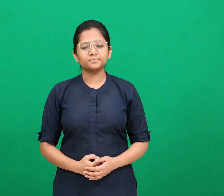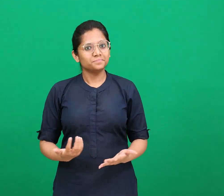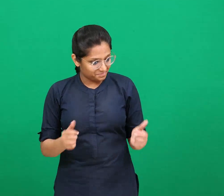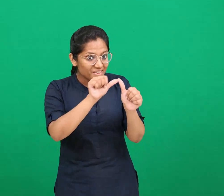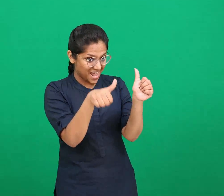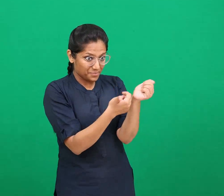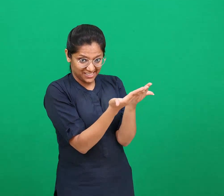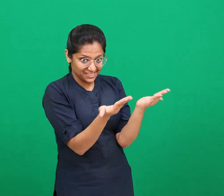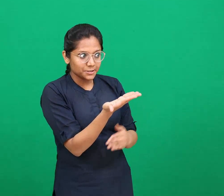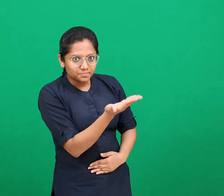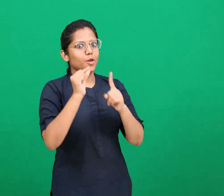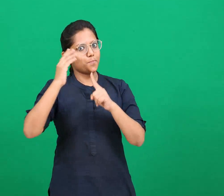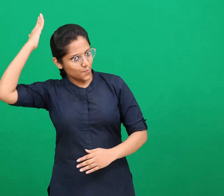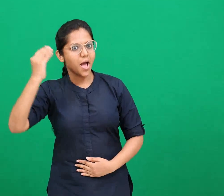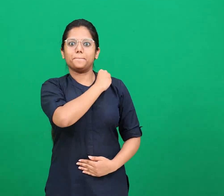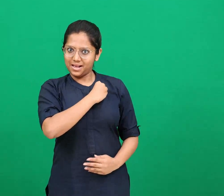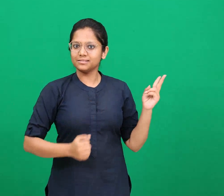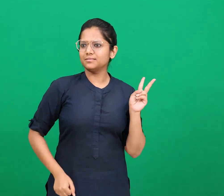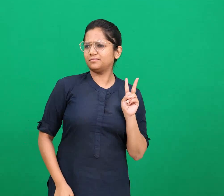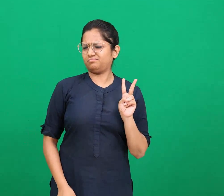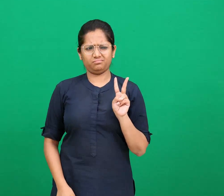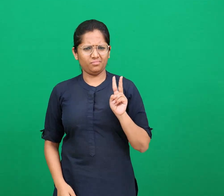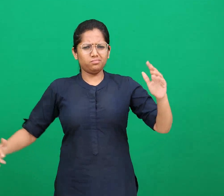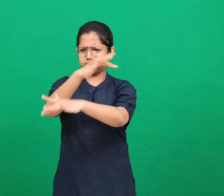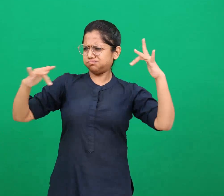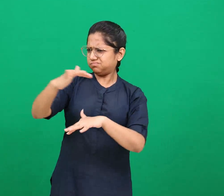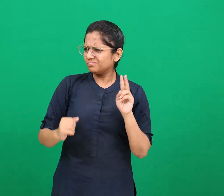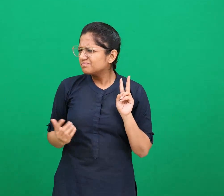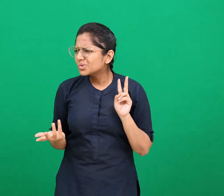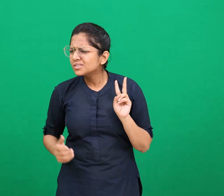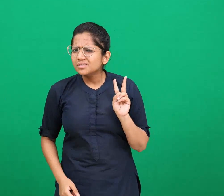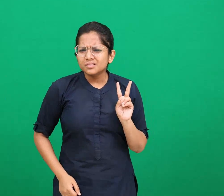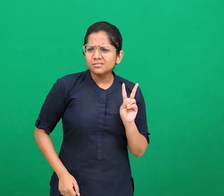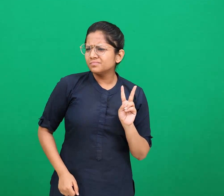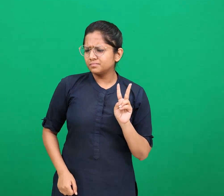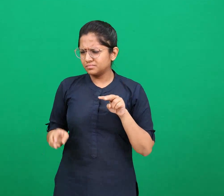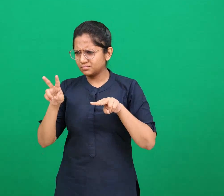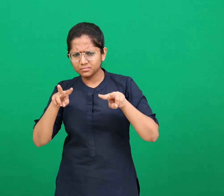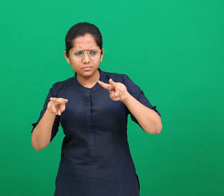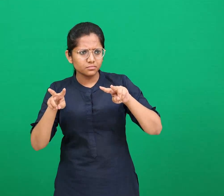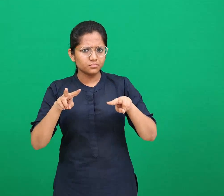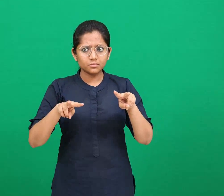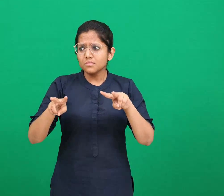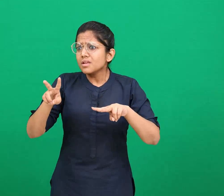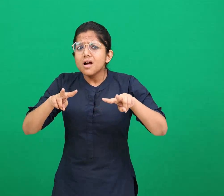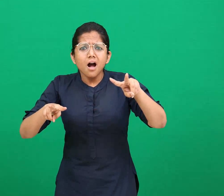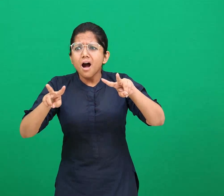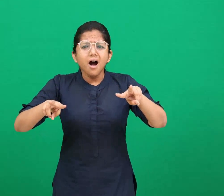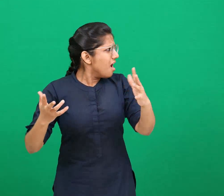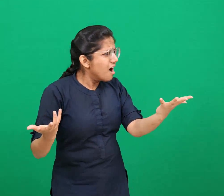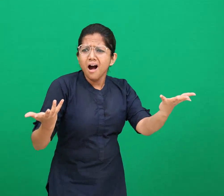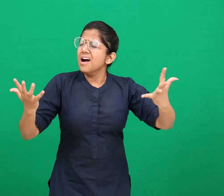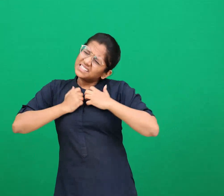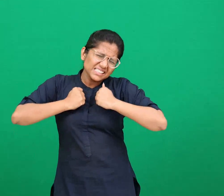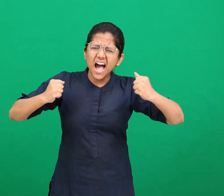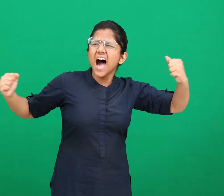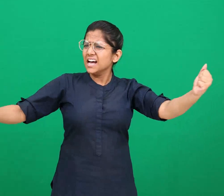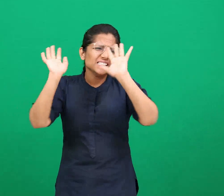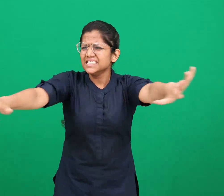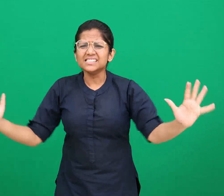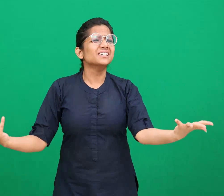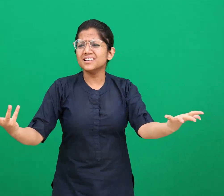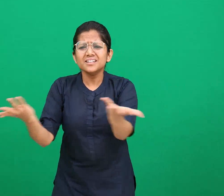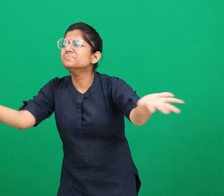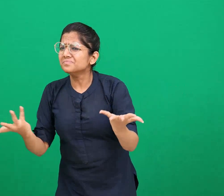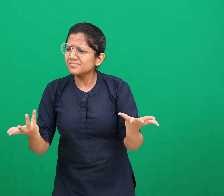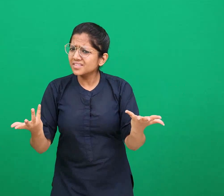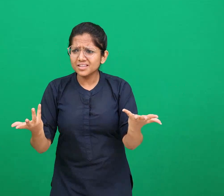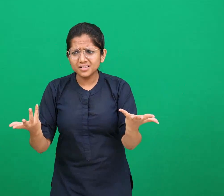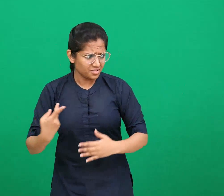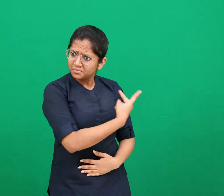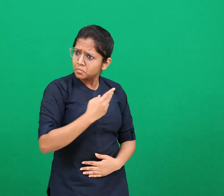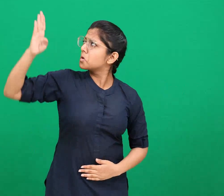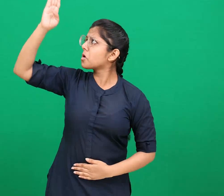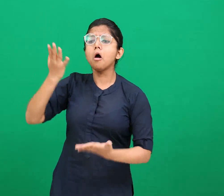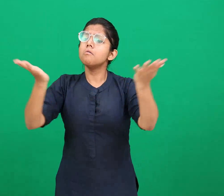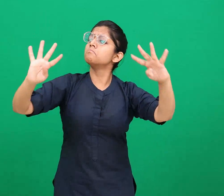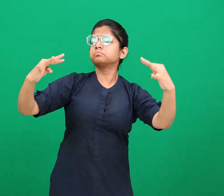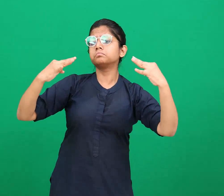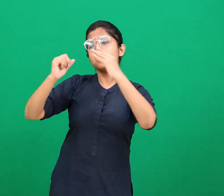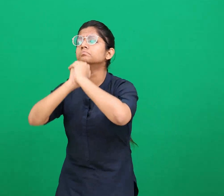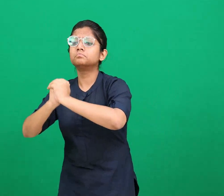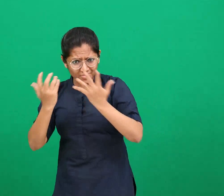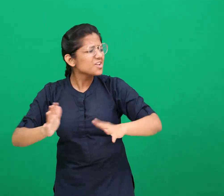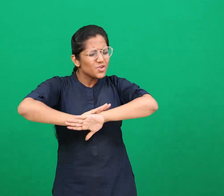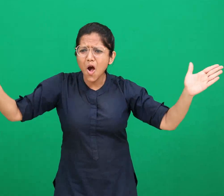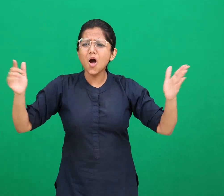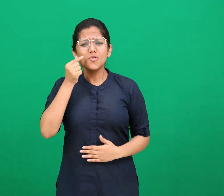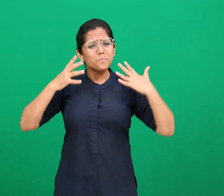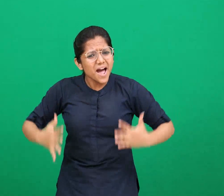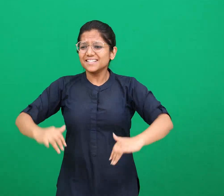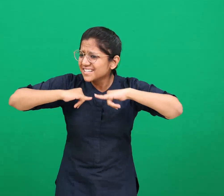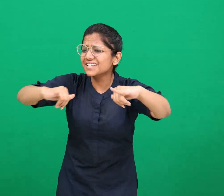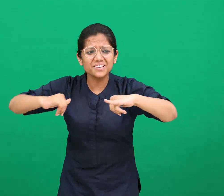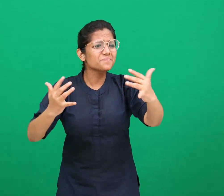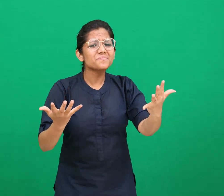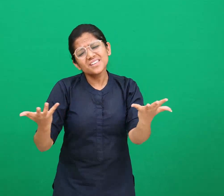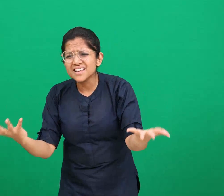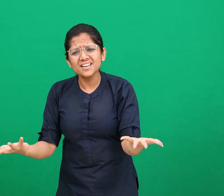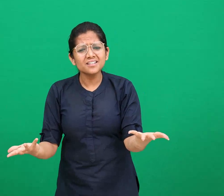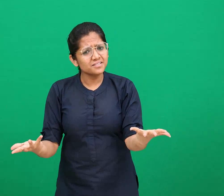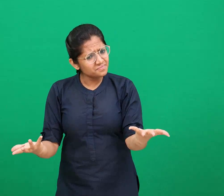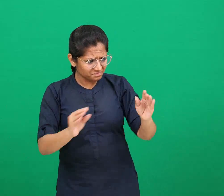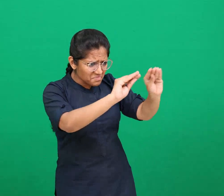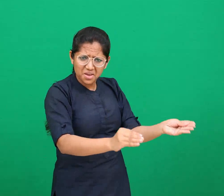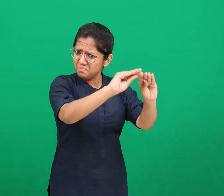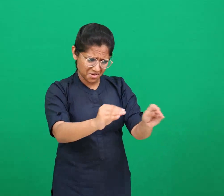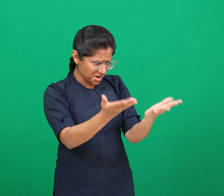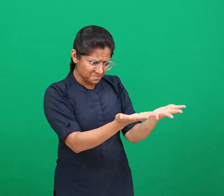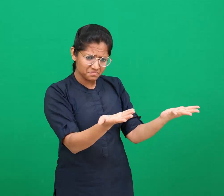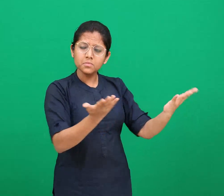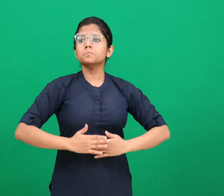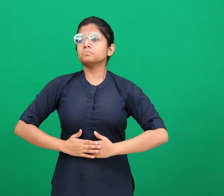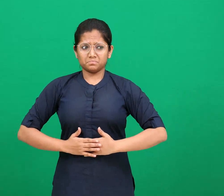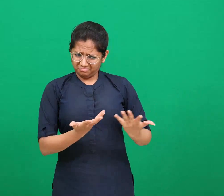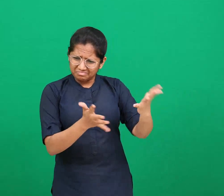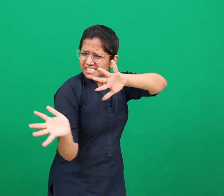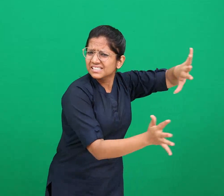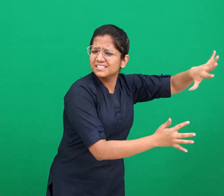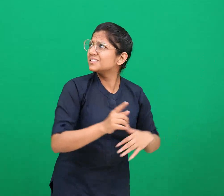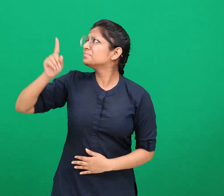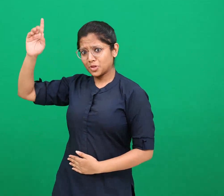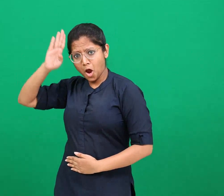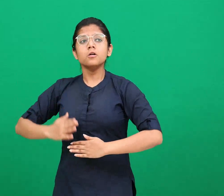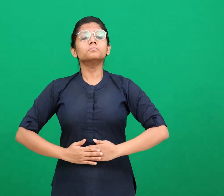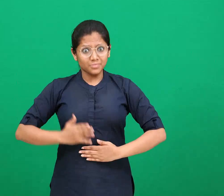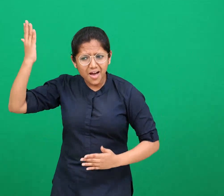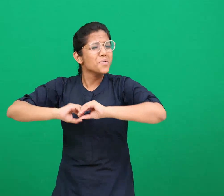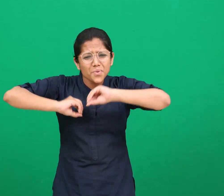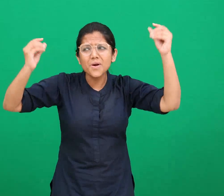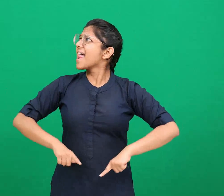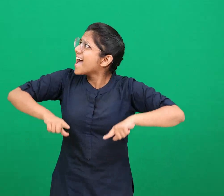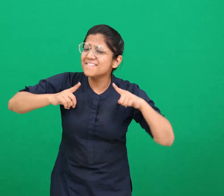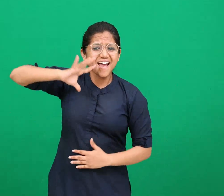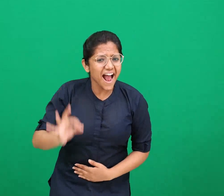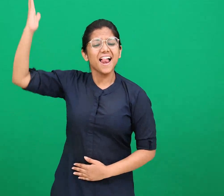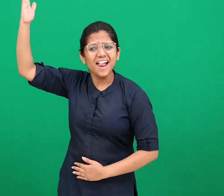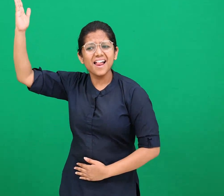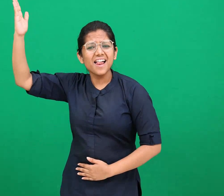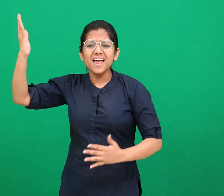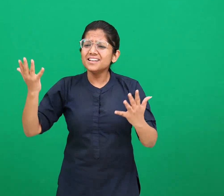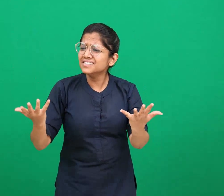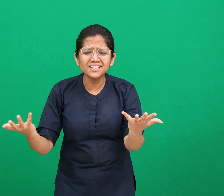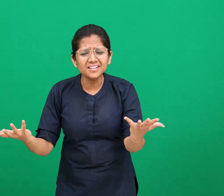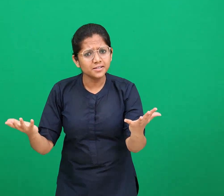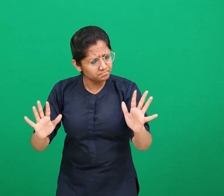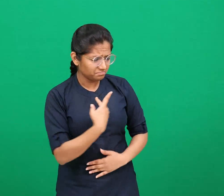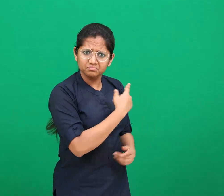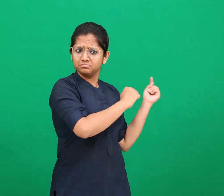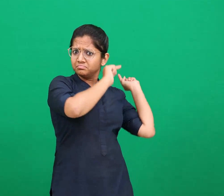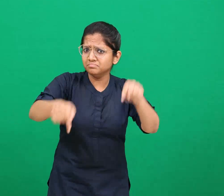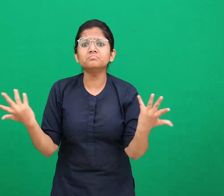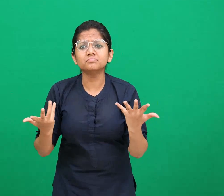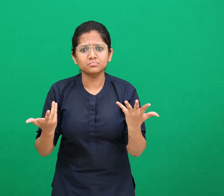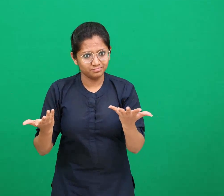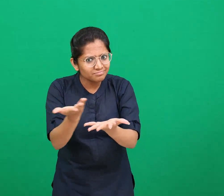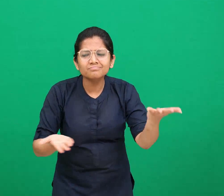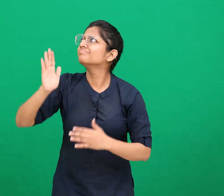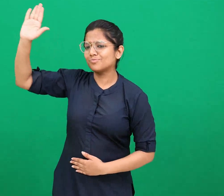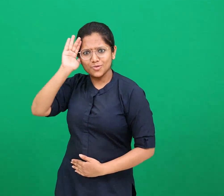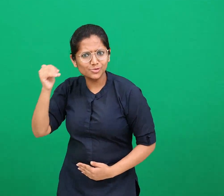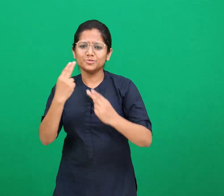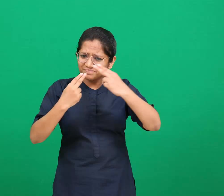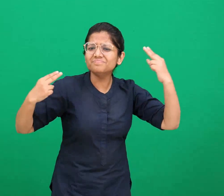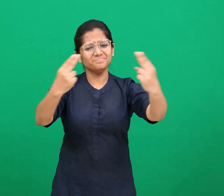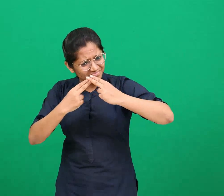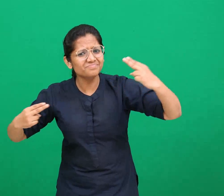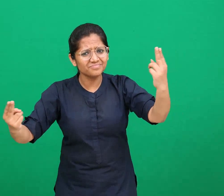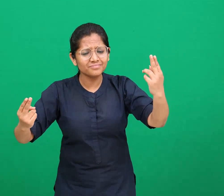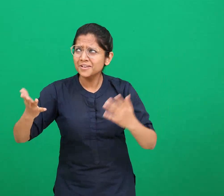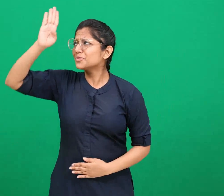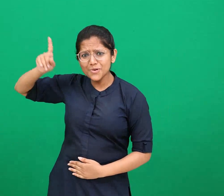But when the apostles Barnabas and Paul found out about this, they tore their clothes and rushed into the crowd, shouting, "Men, why are you doing this? We too are only men, human like you.